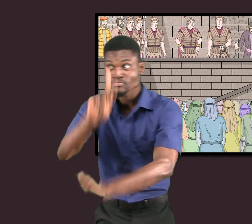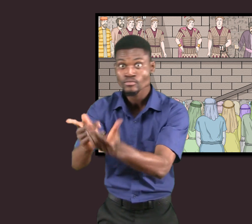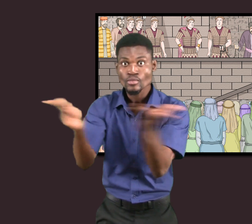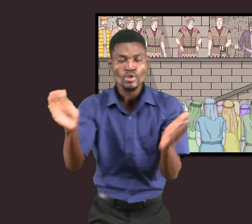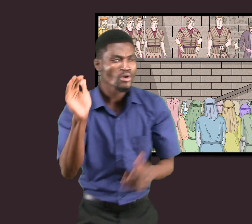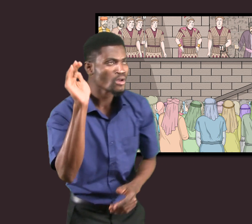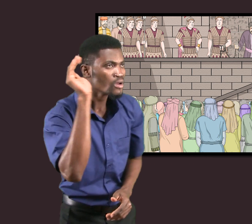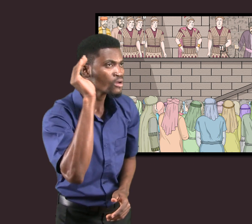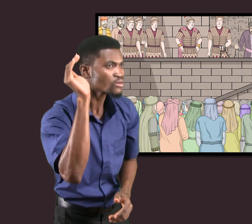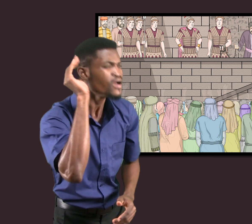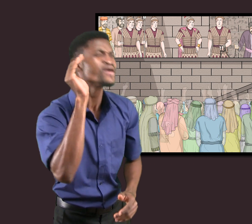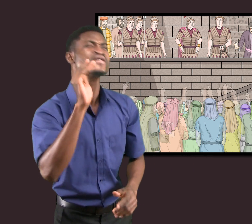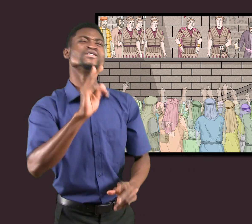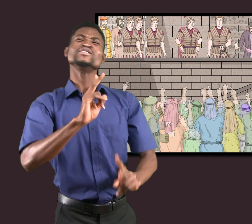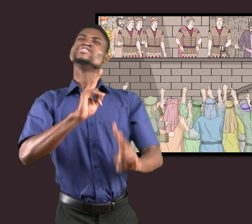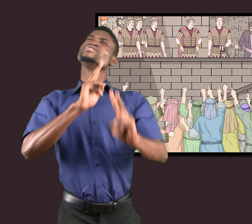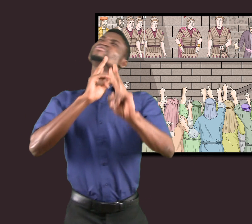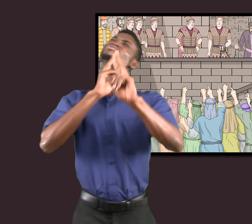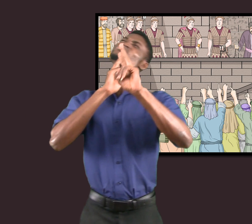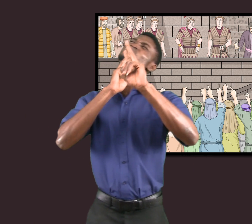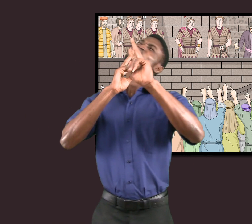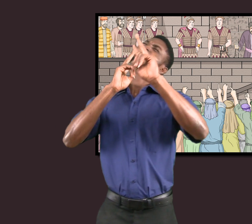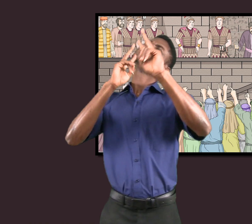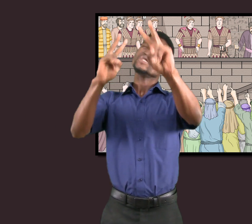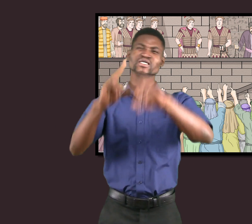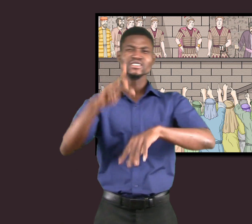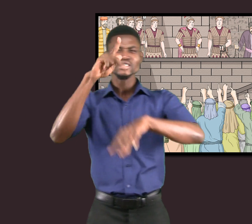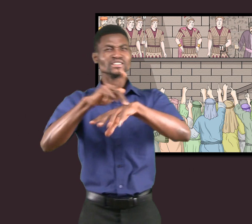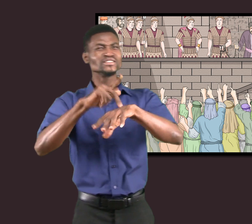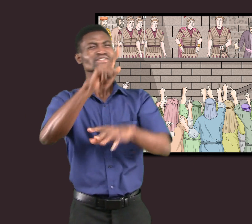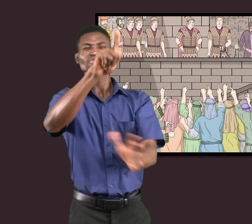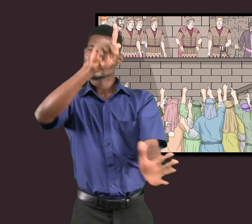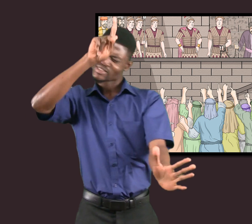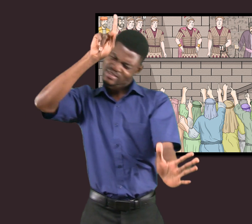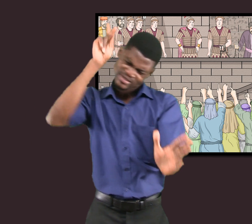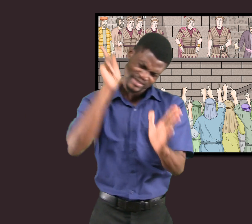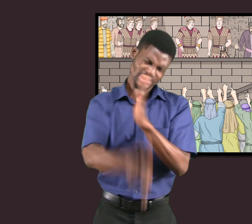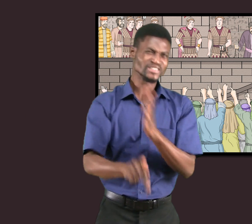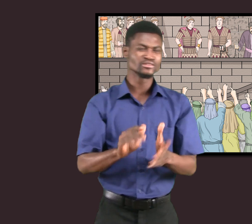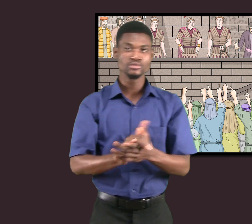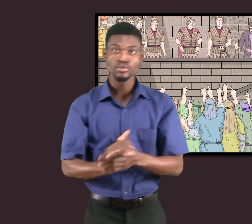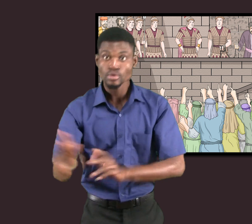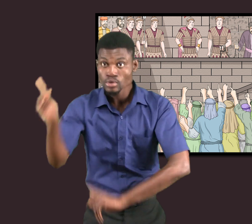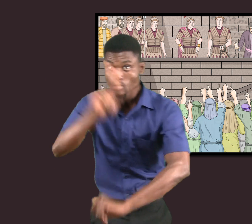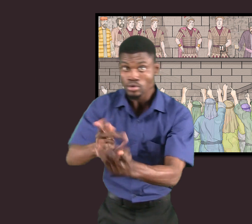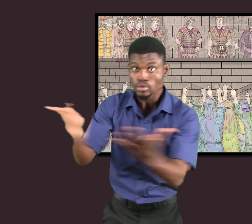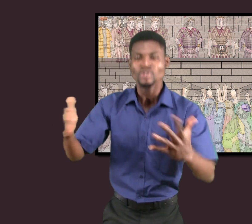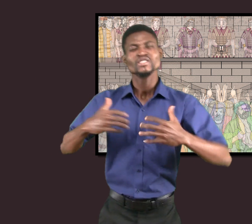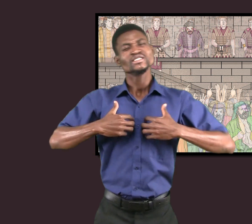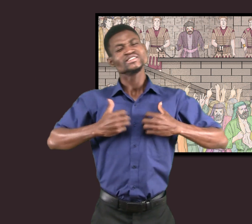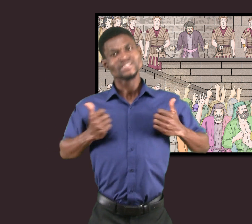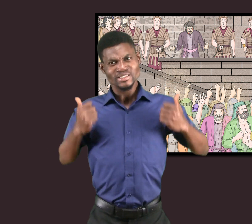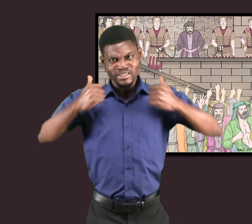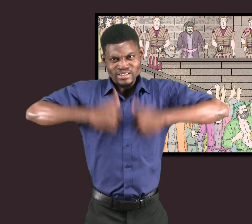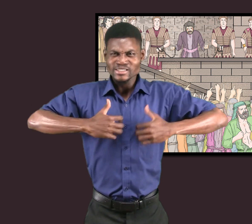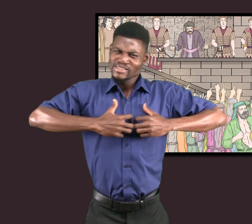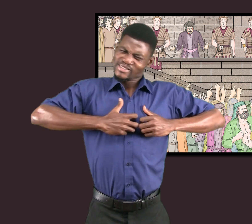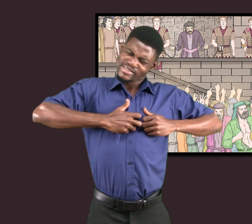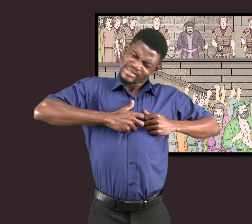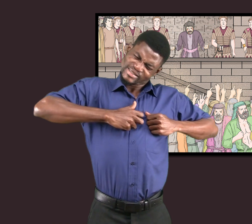Then they lifted up their voices and shouted, “Rid the earth of him! He is not fit to live!”